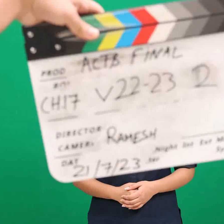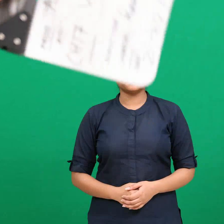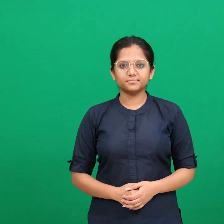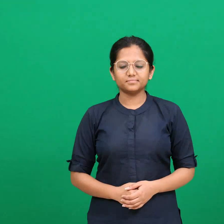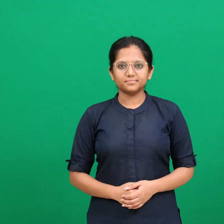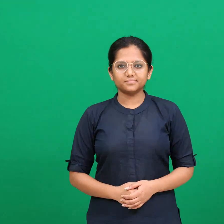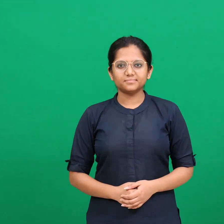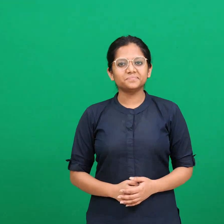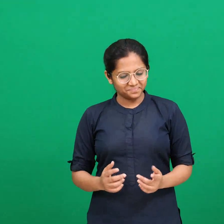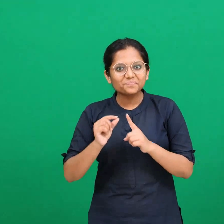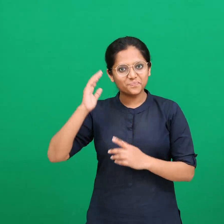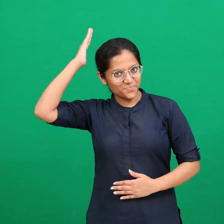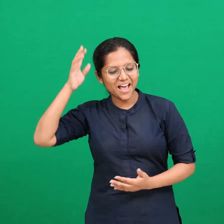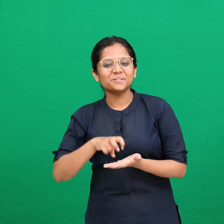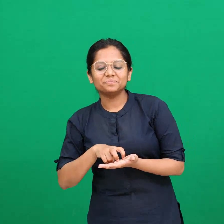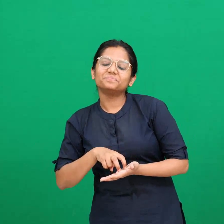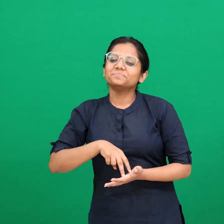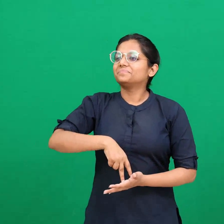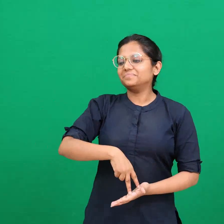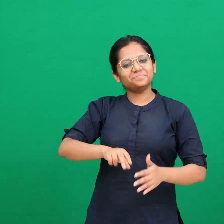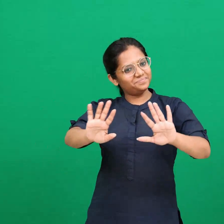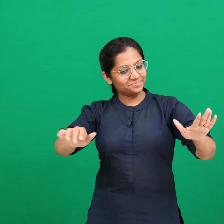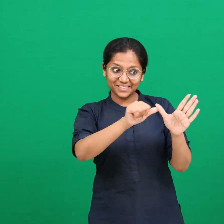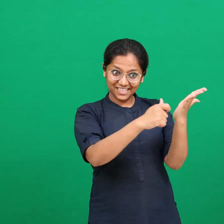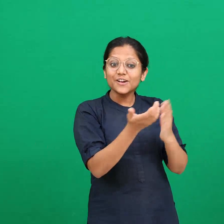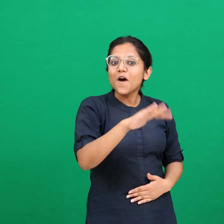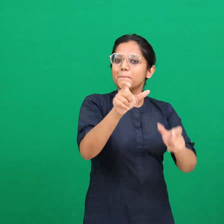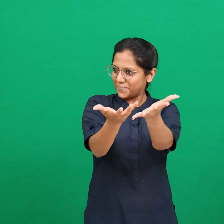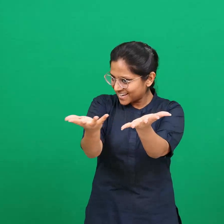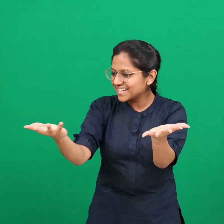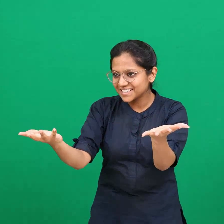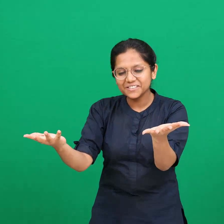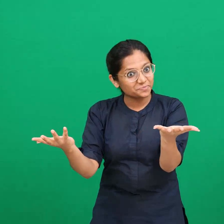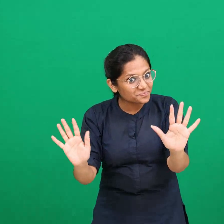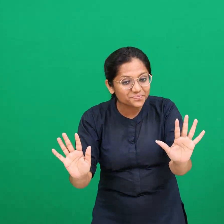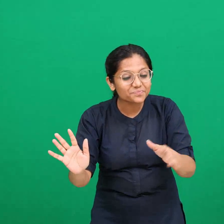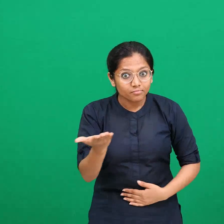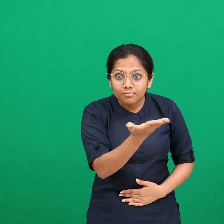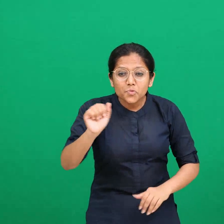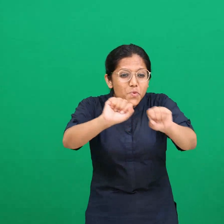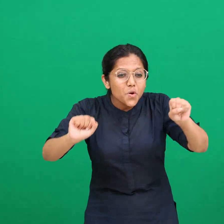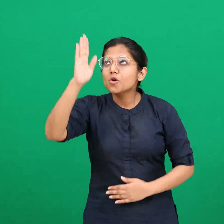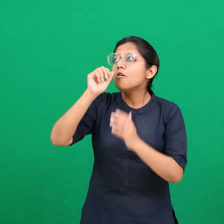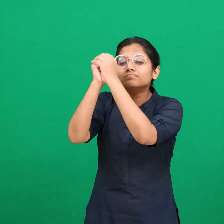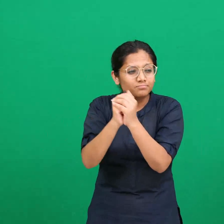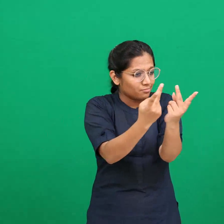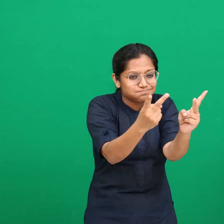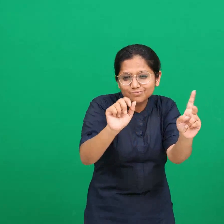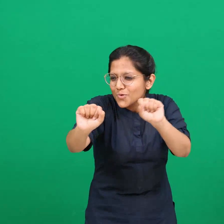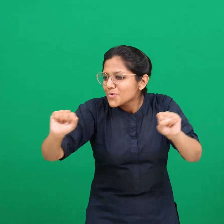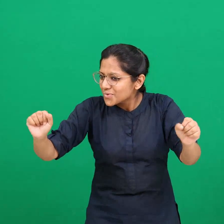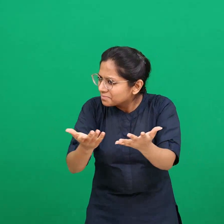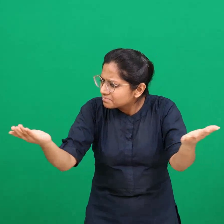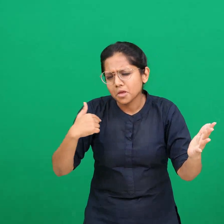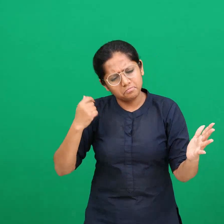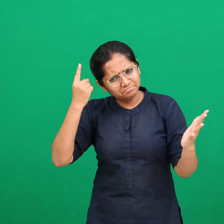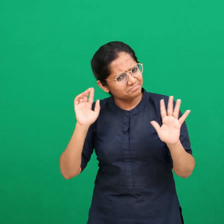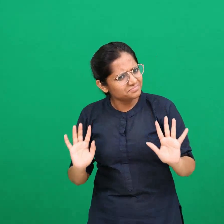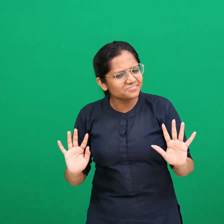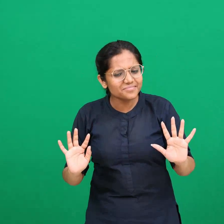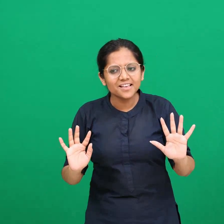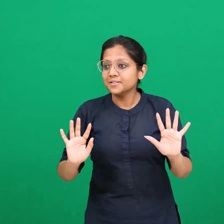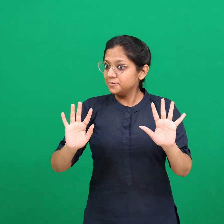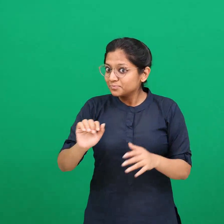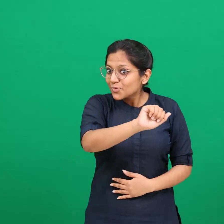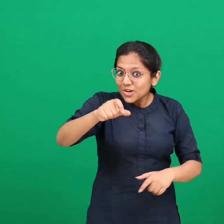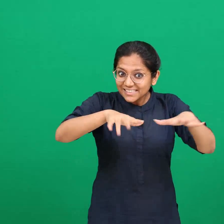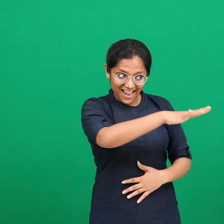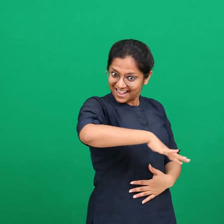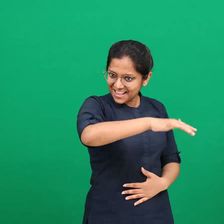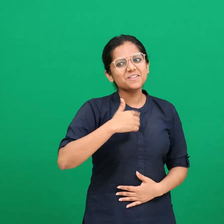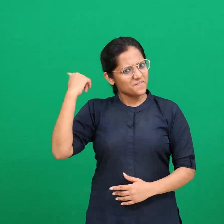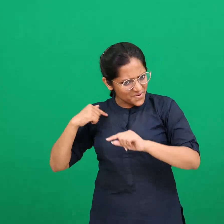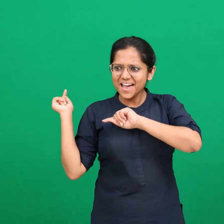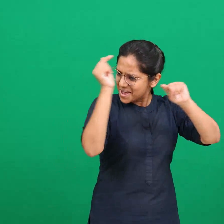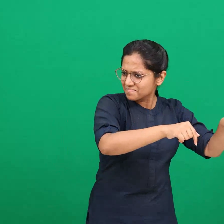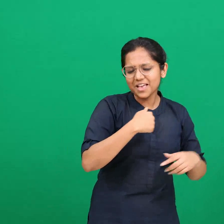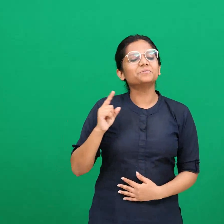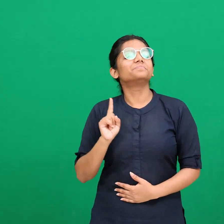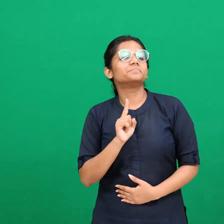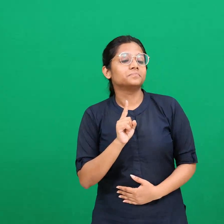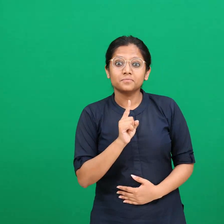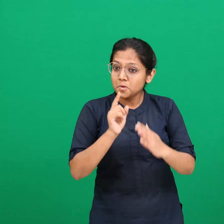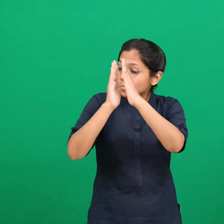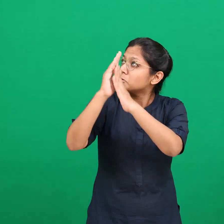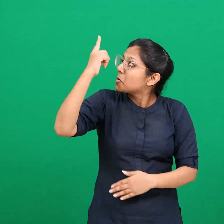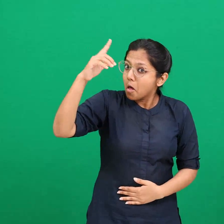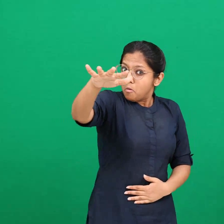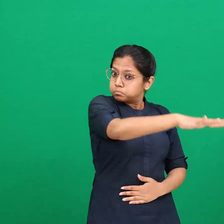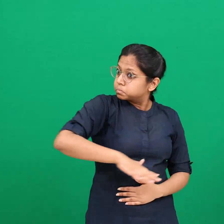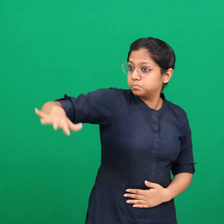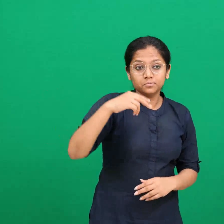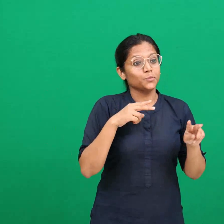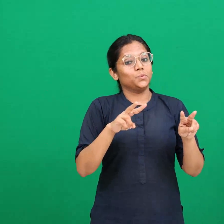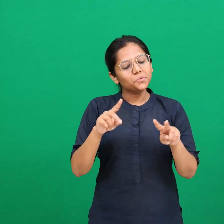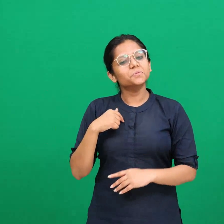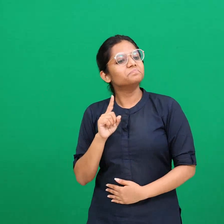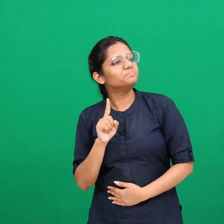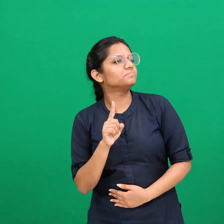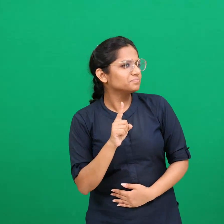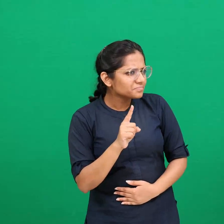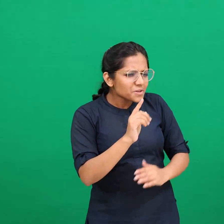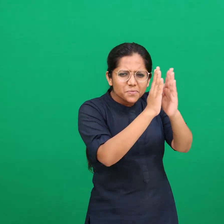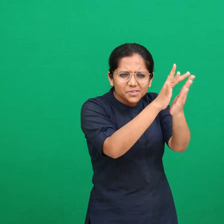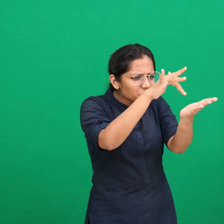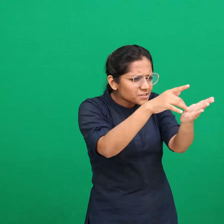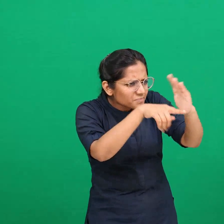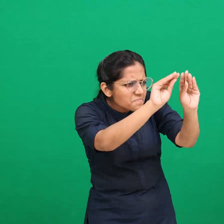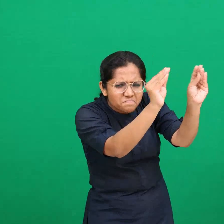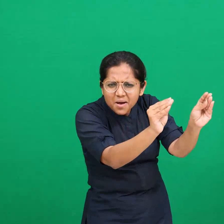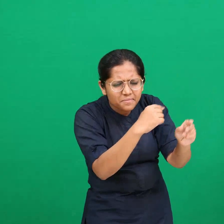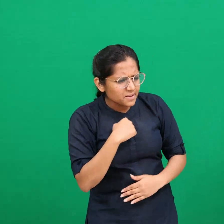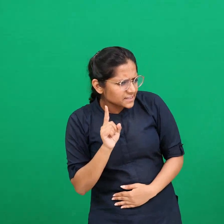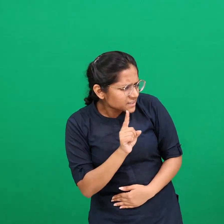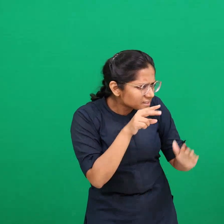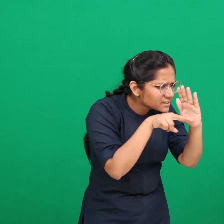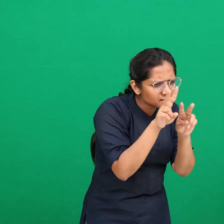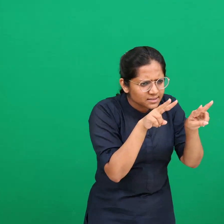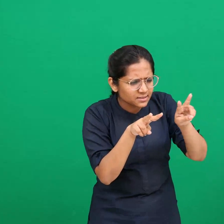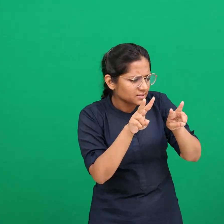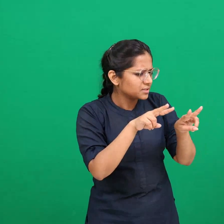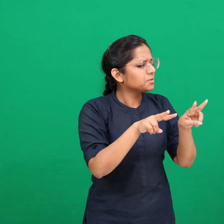Then Paul stood up in the meeting of the Areopagus and said, "Men of Athens, I see that in every way you are very religious.